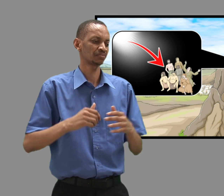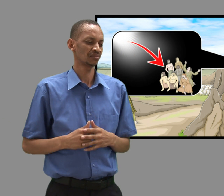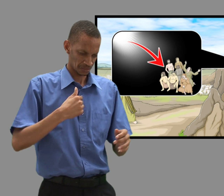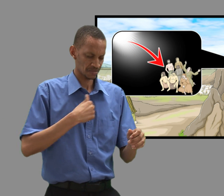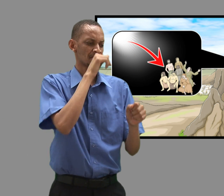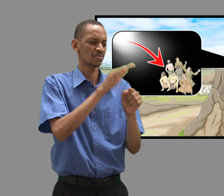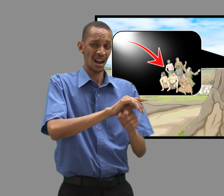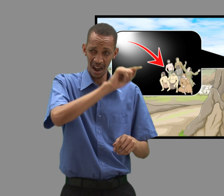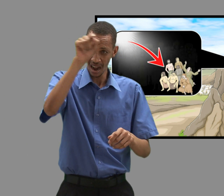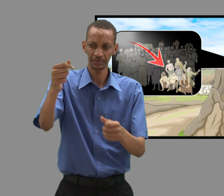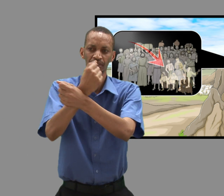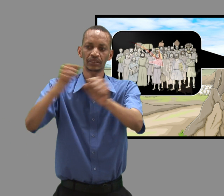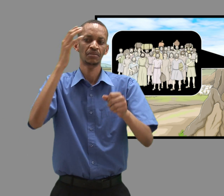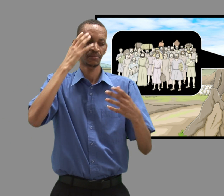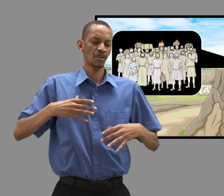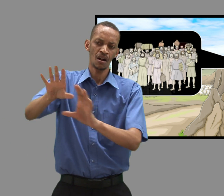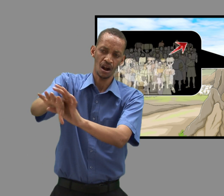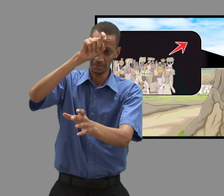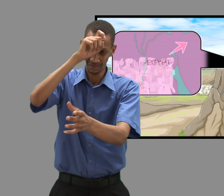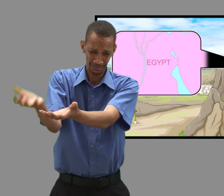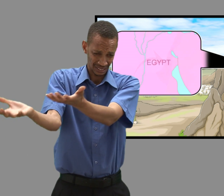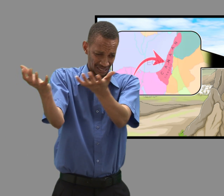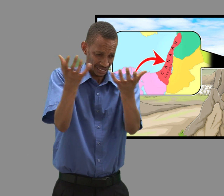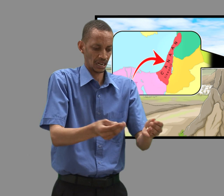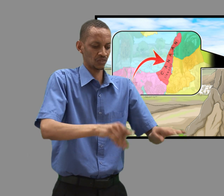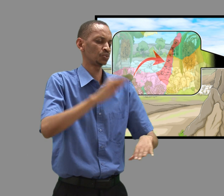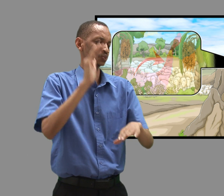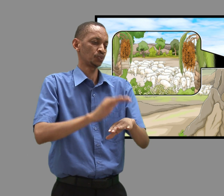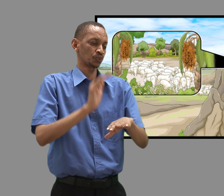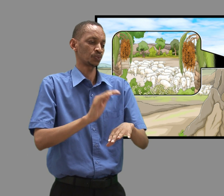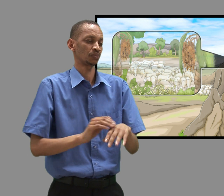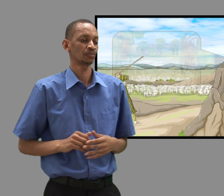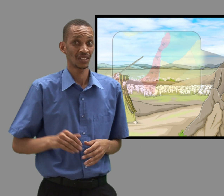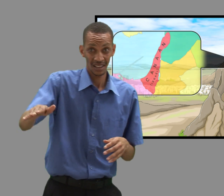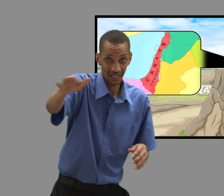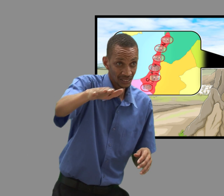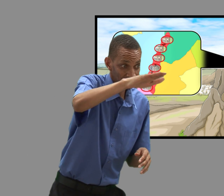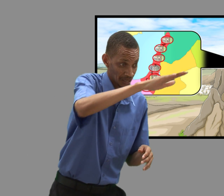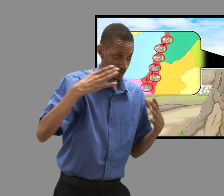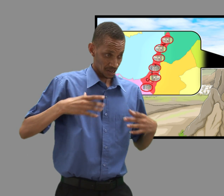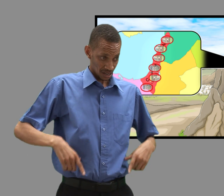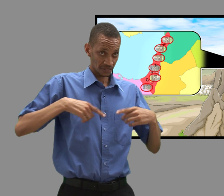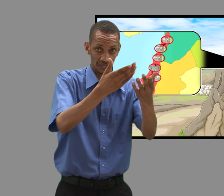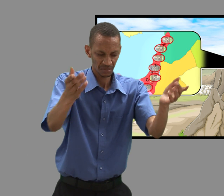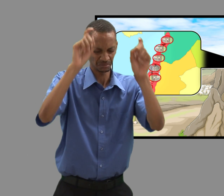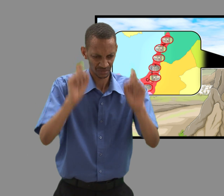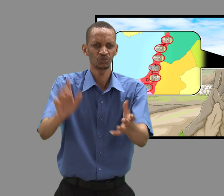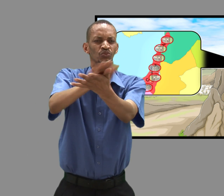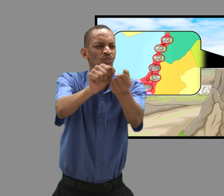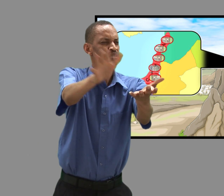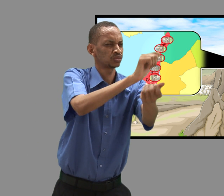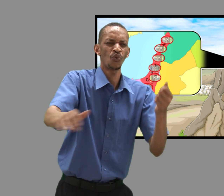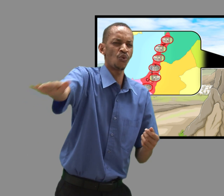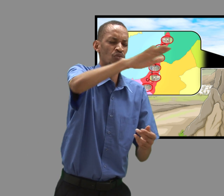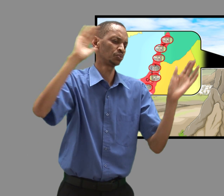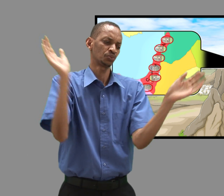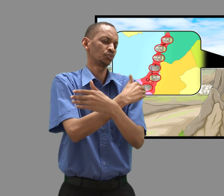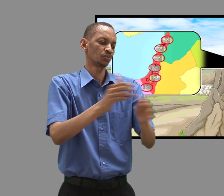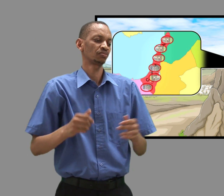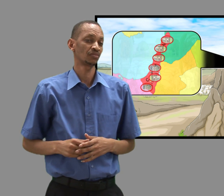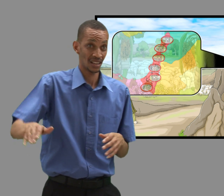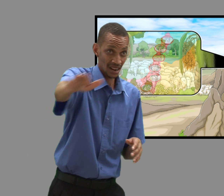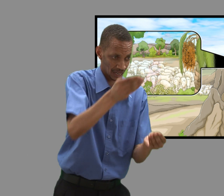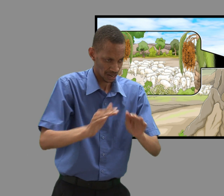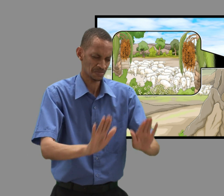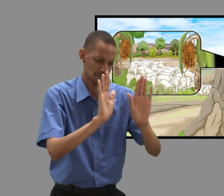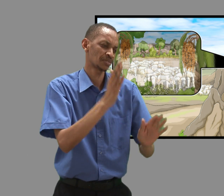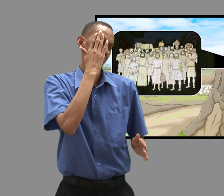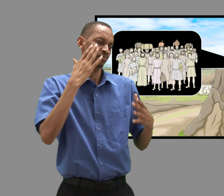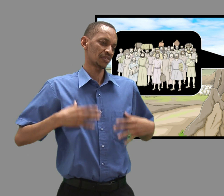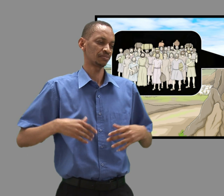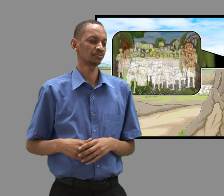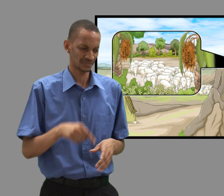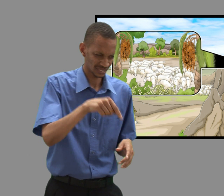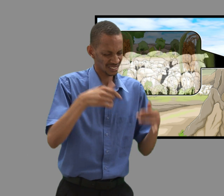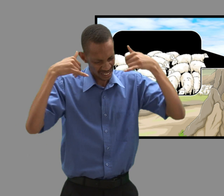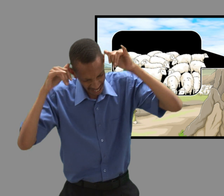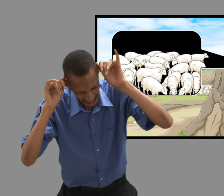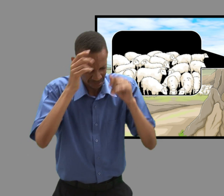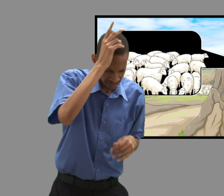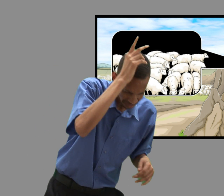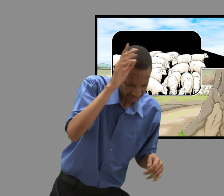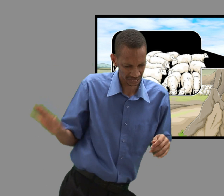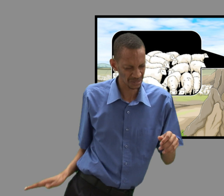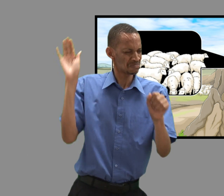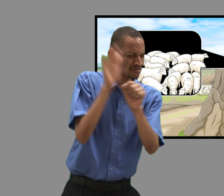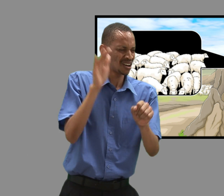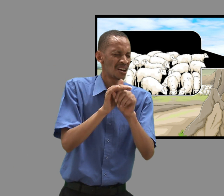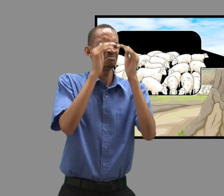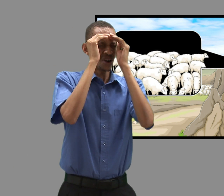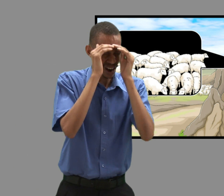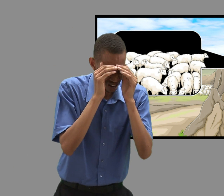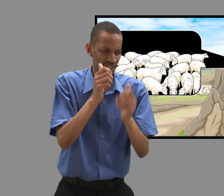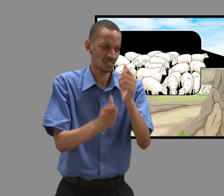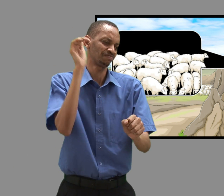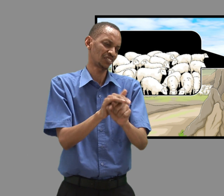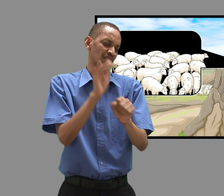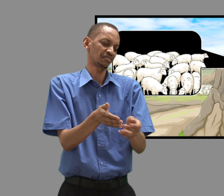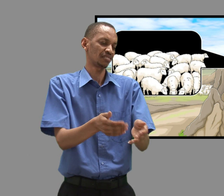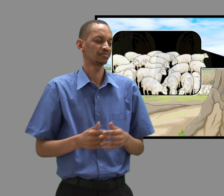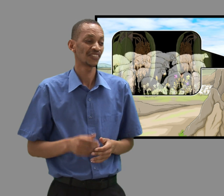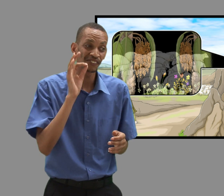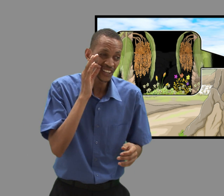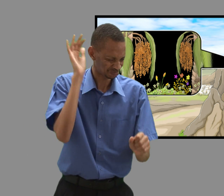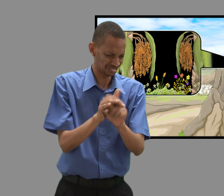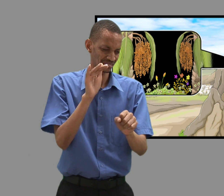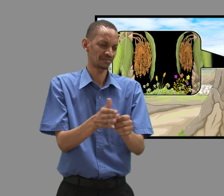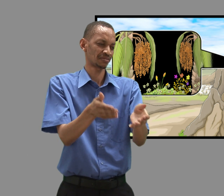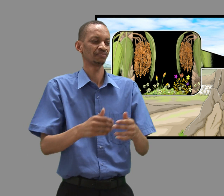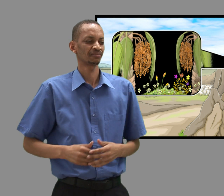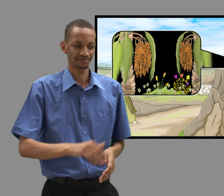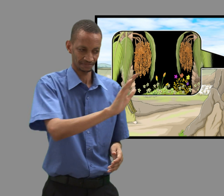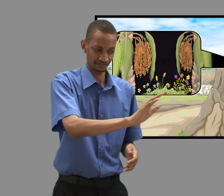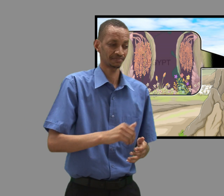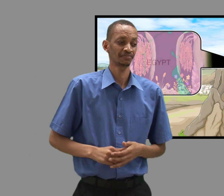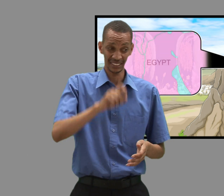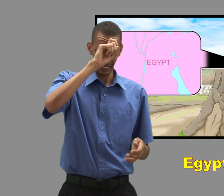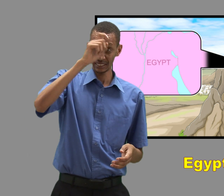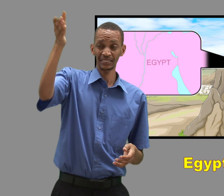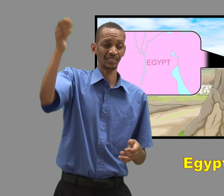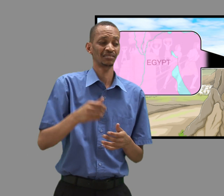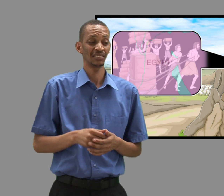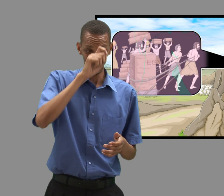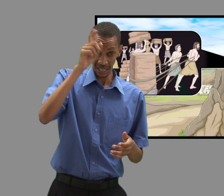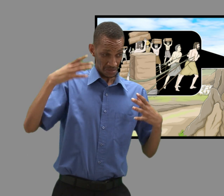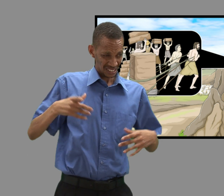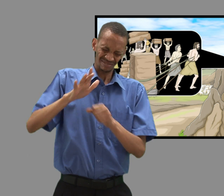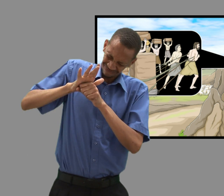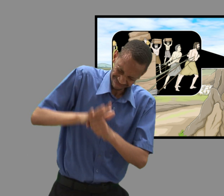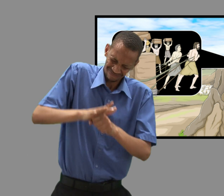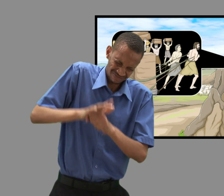I have come down to rescue them from the hand of the Egyptians and to bring them up out of that land to a good and spacious land, a land flowing with milk and honey—the home of the Canaanites, Hittites, Amorites, Perizzites, Hivites, and Jebusites.